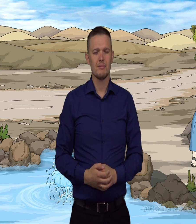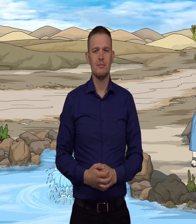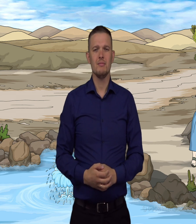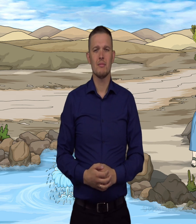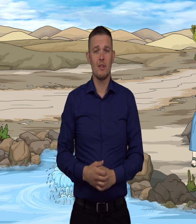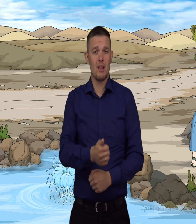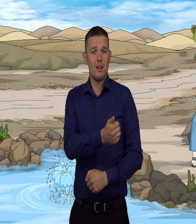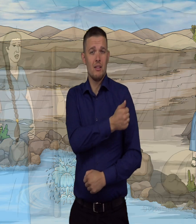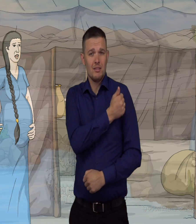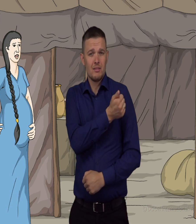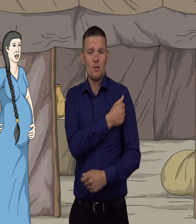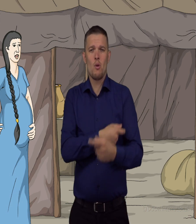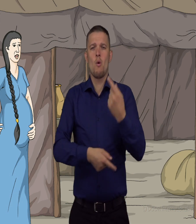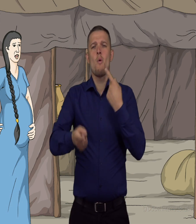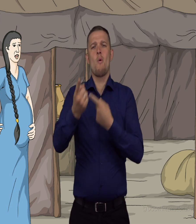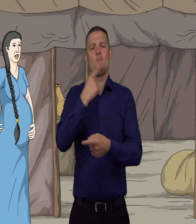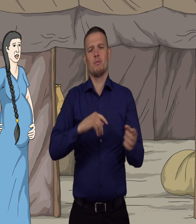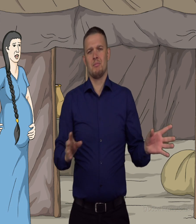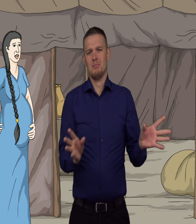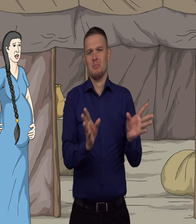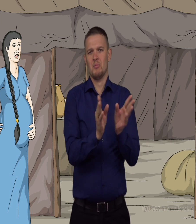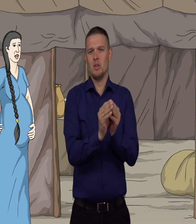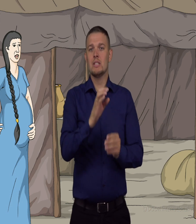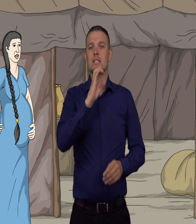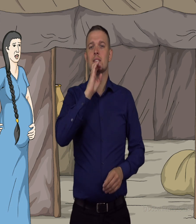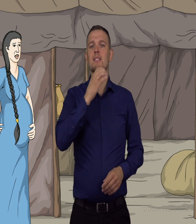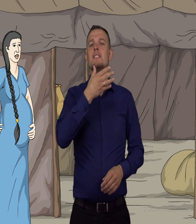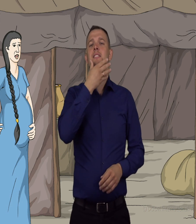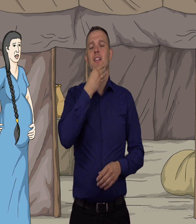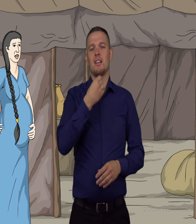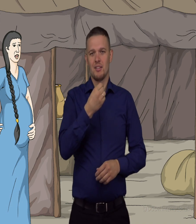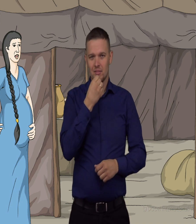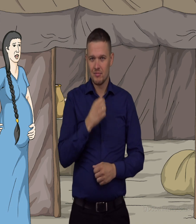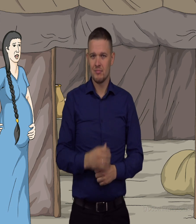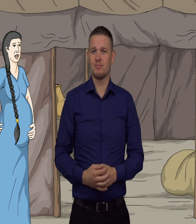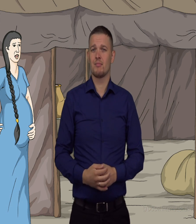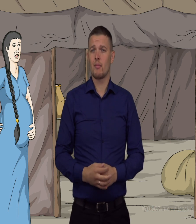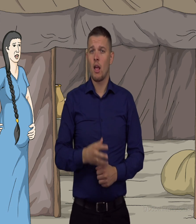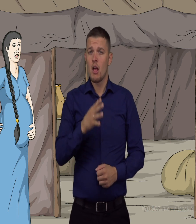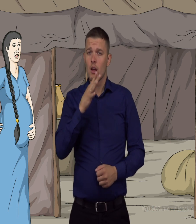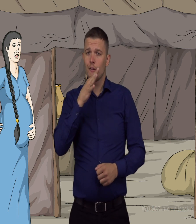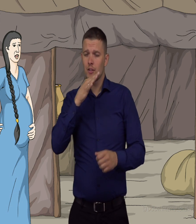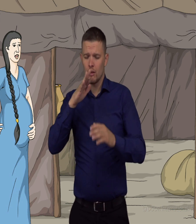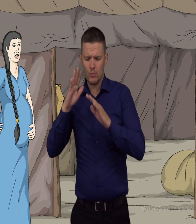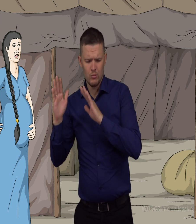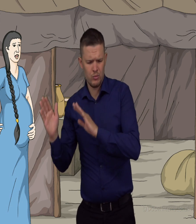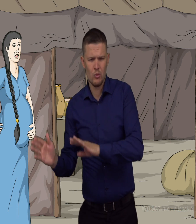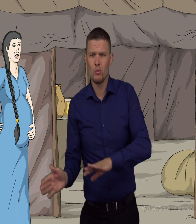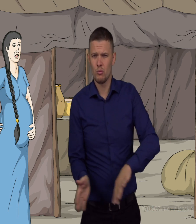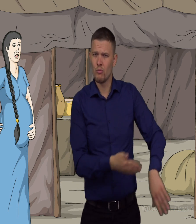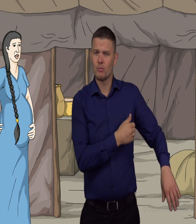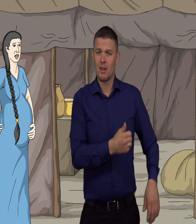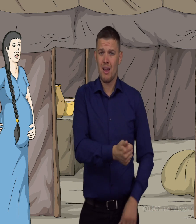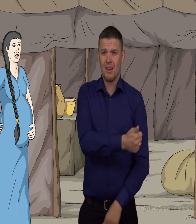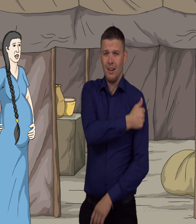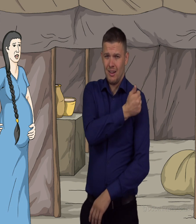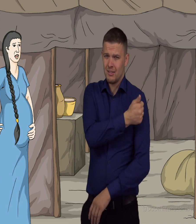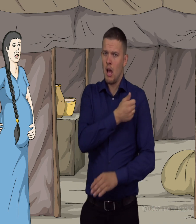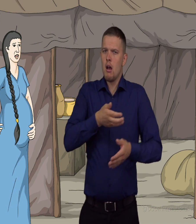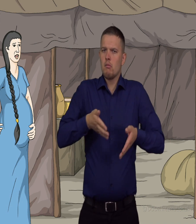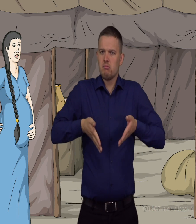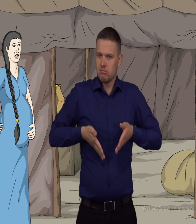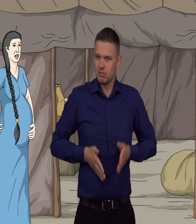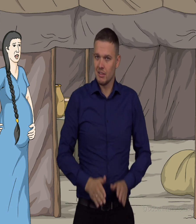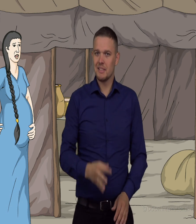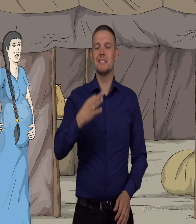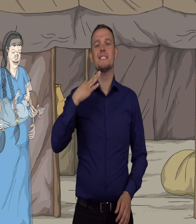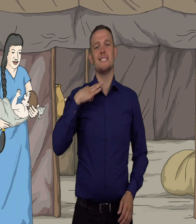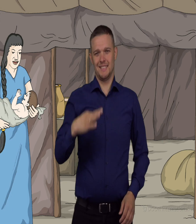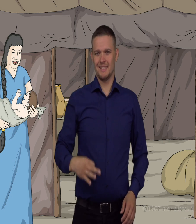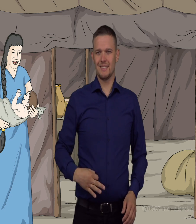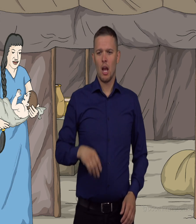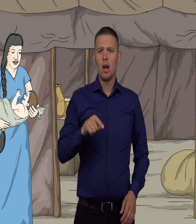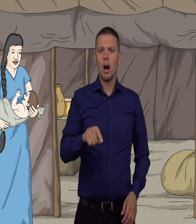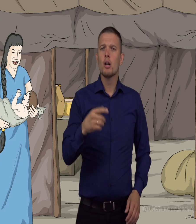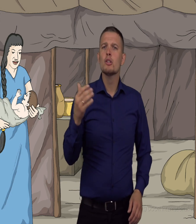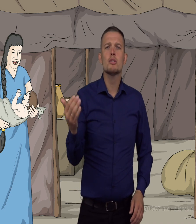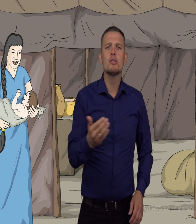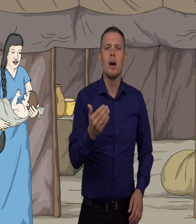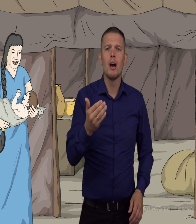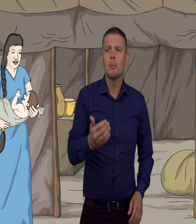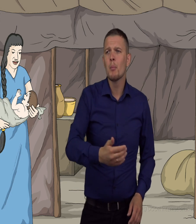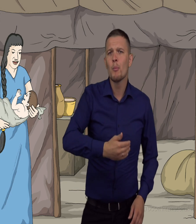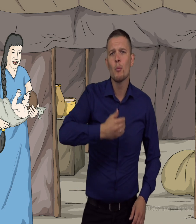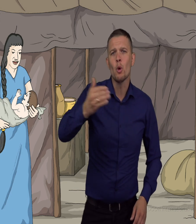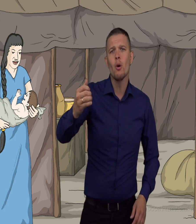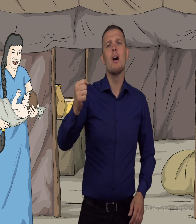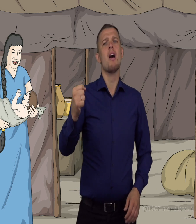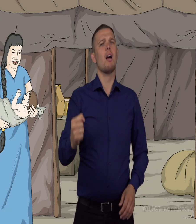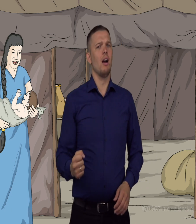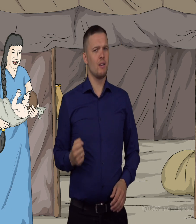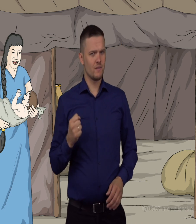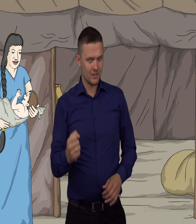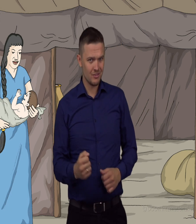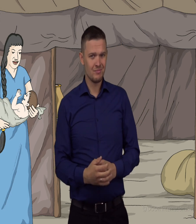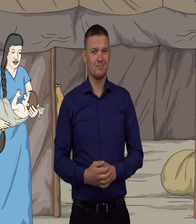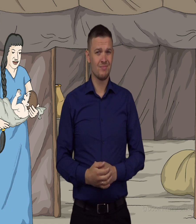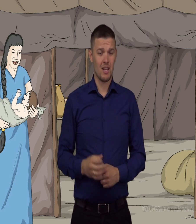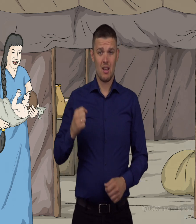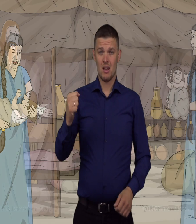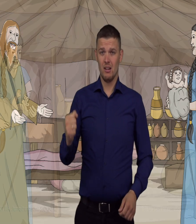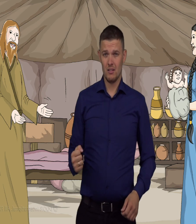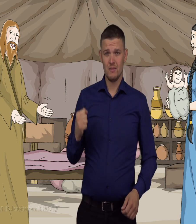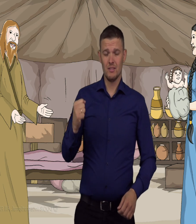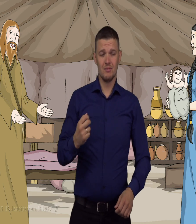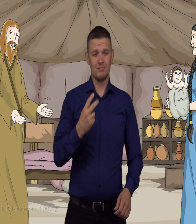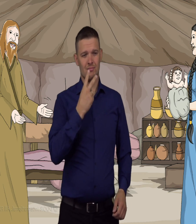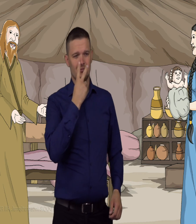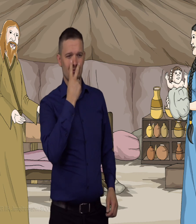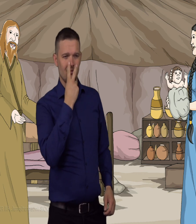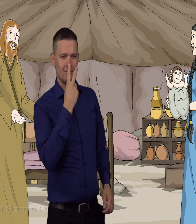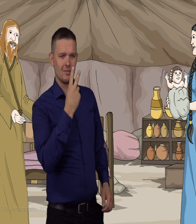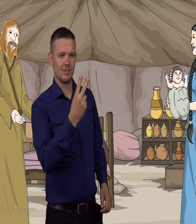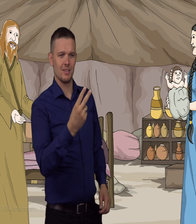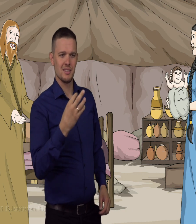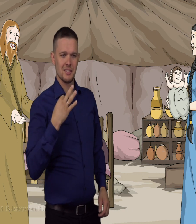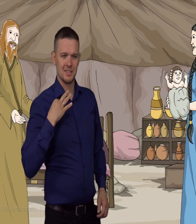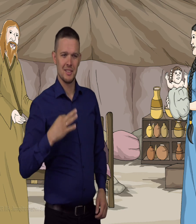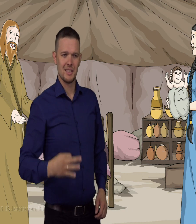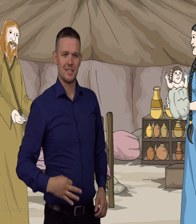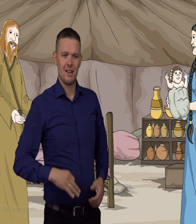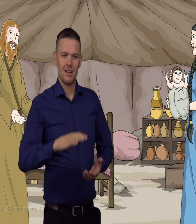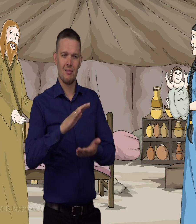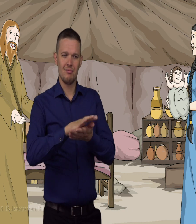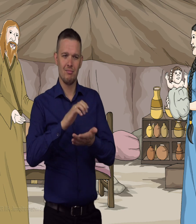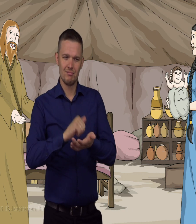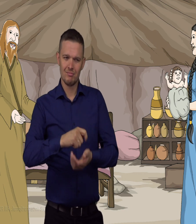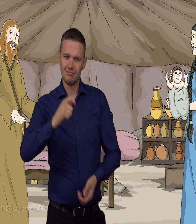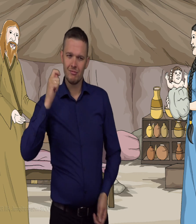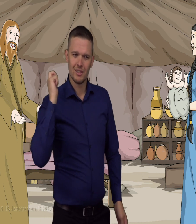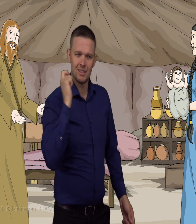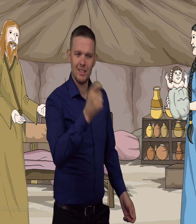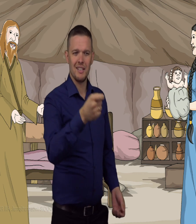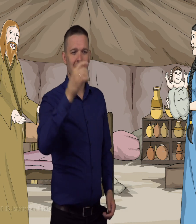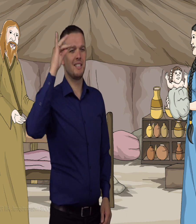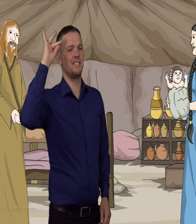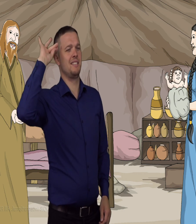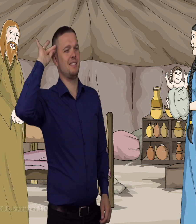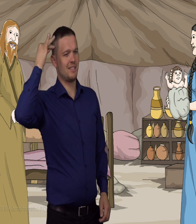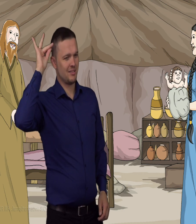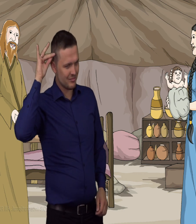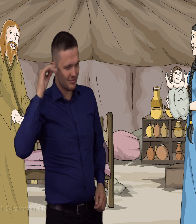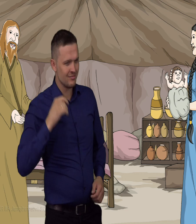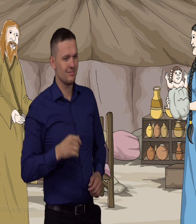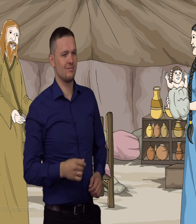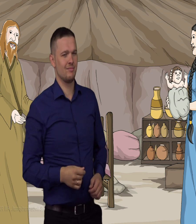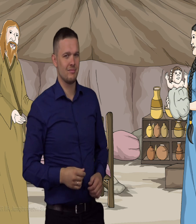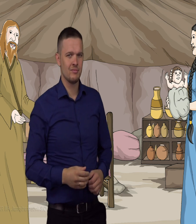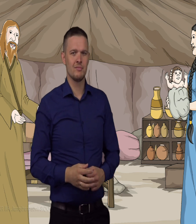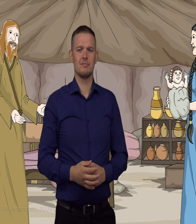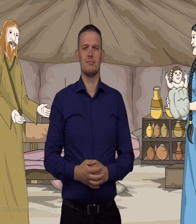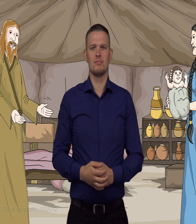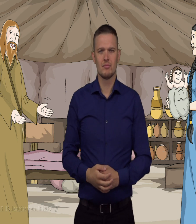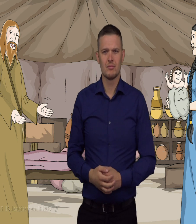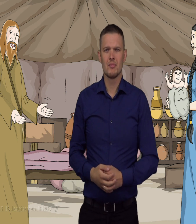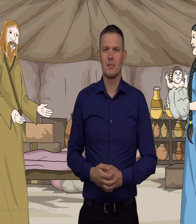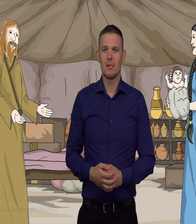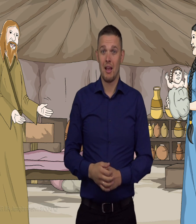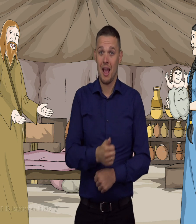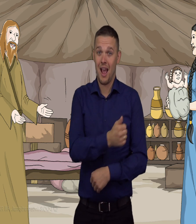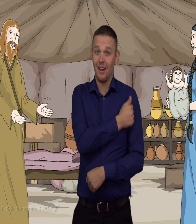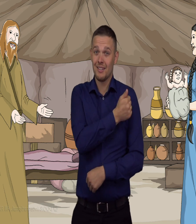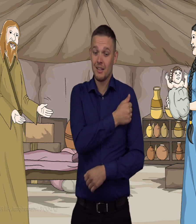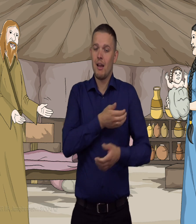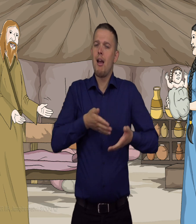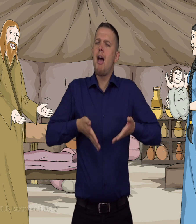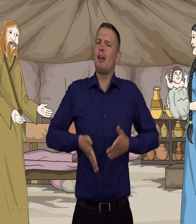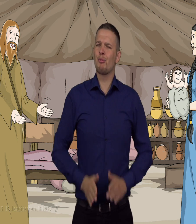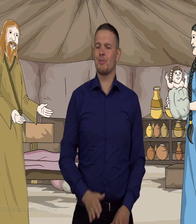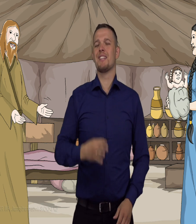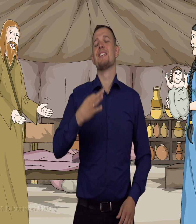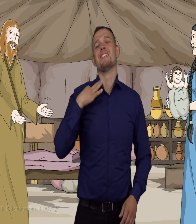And Hagar bore Abram a son, and Abram gave the name Ishmael to the son she had borne.